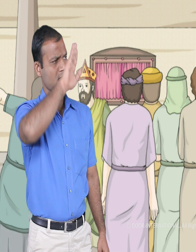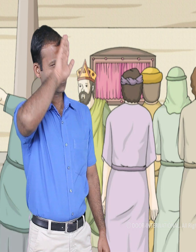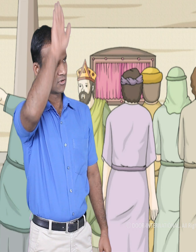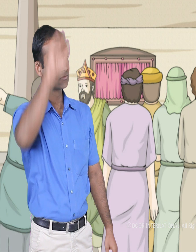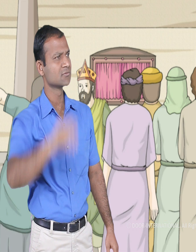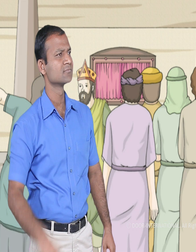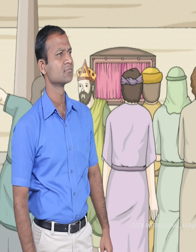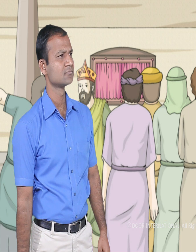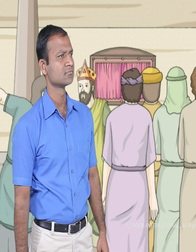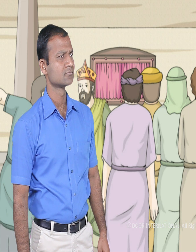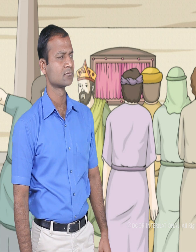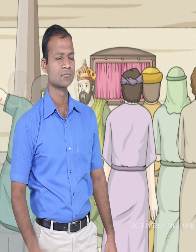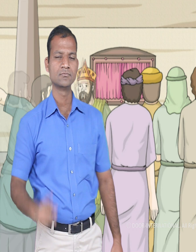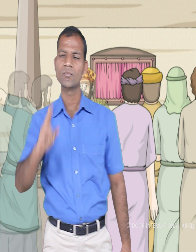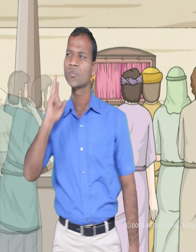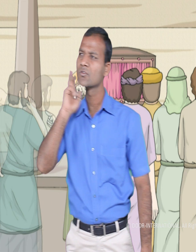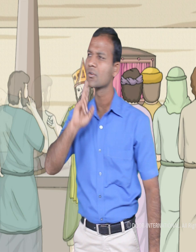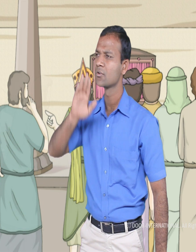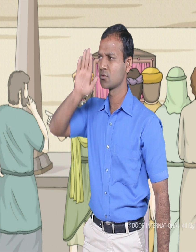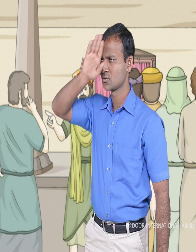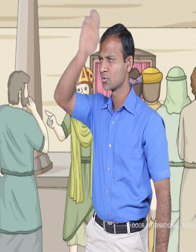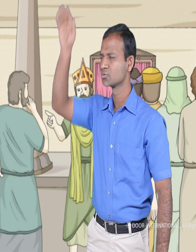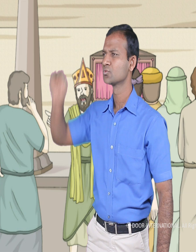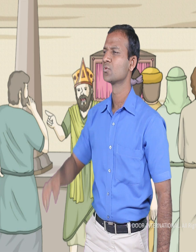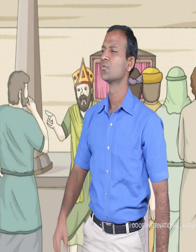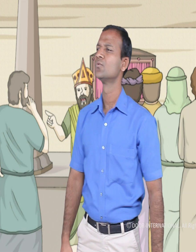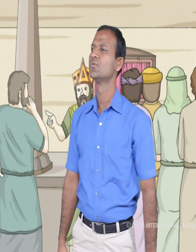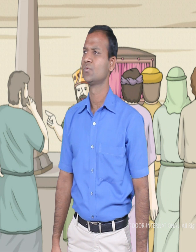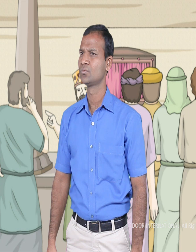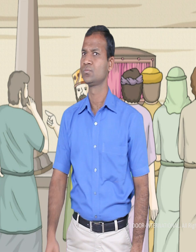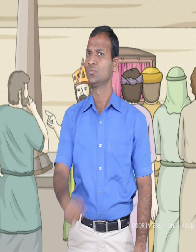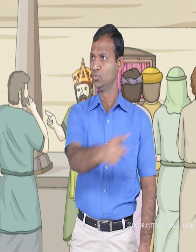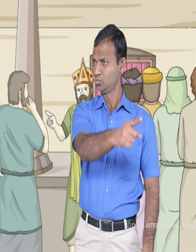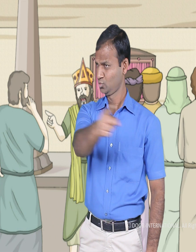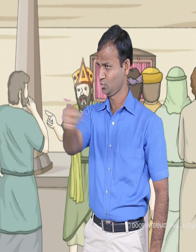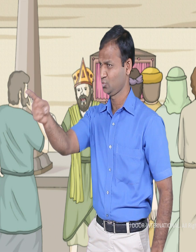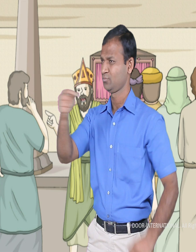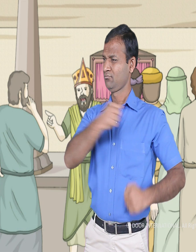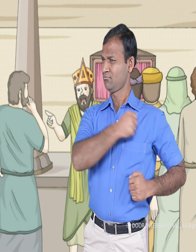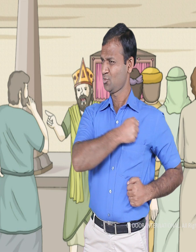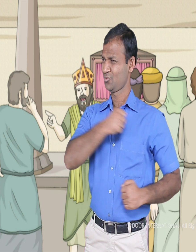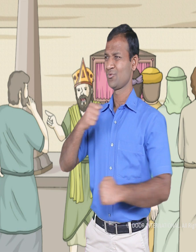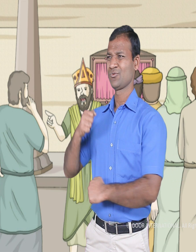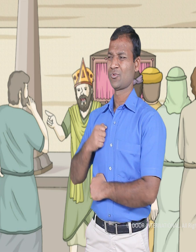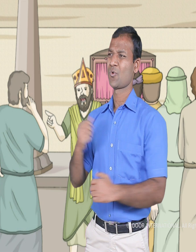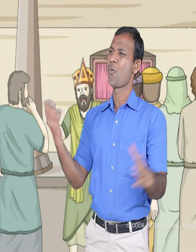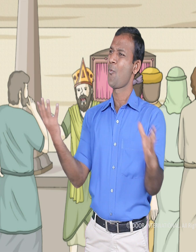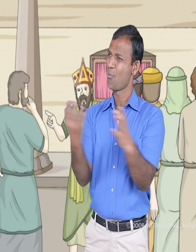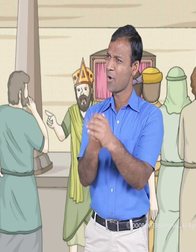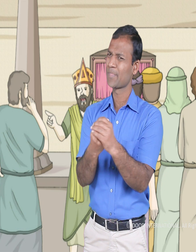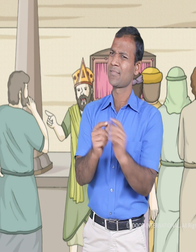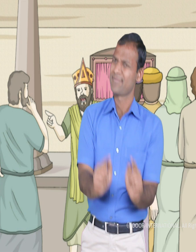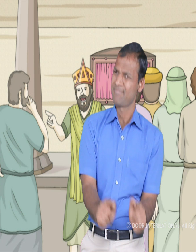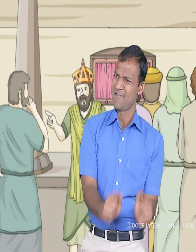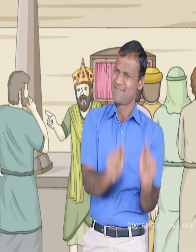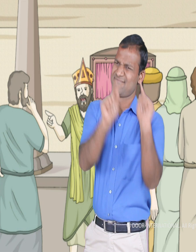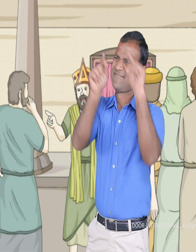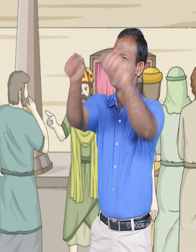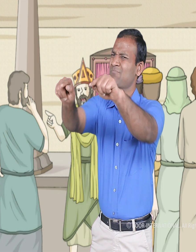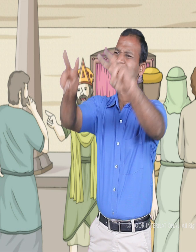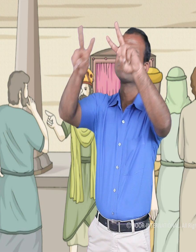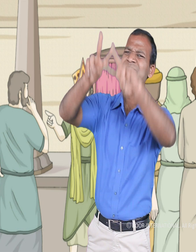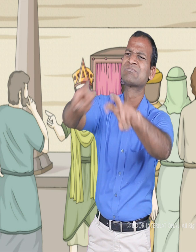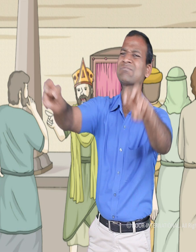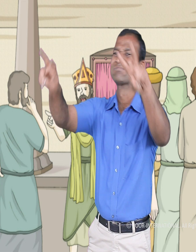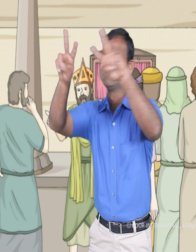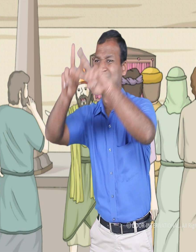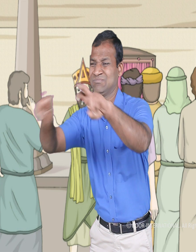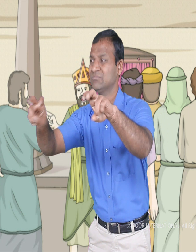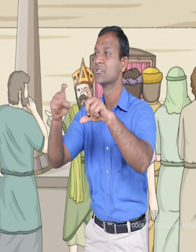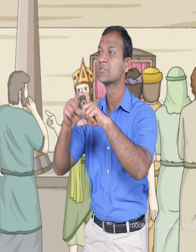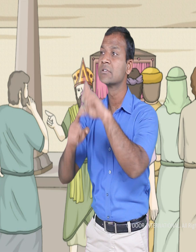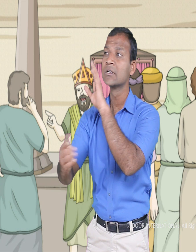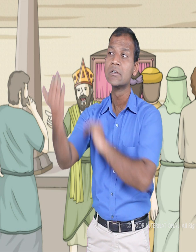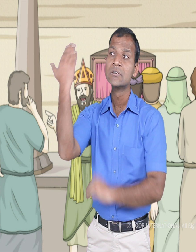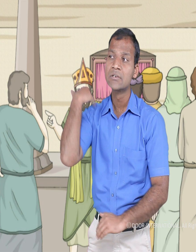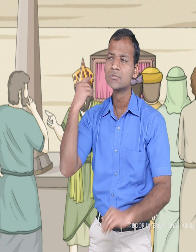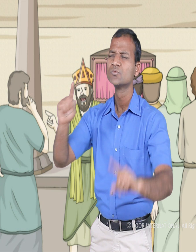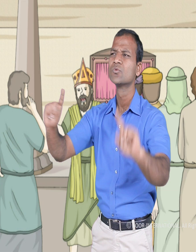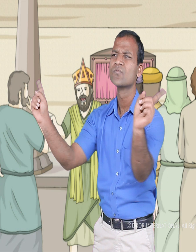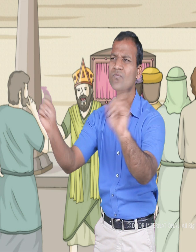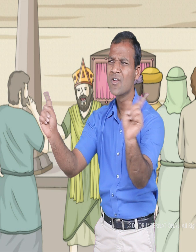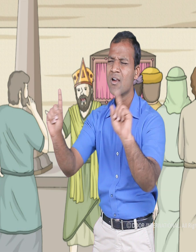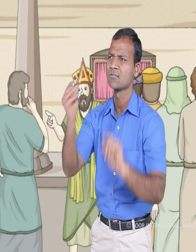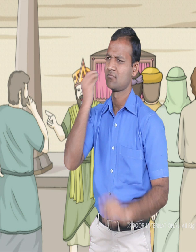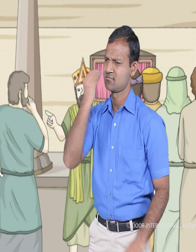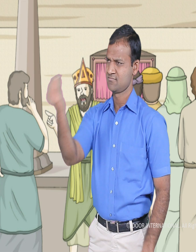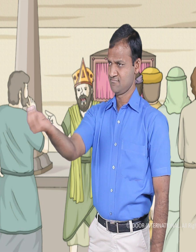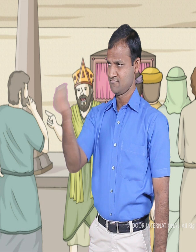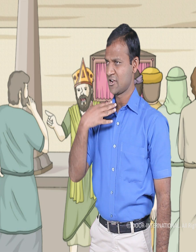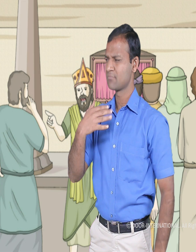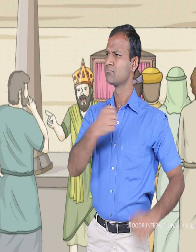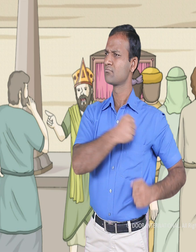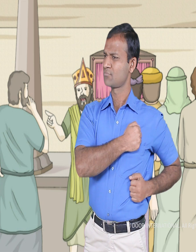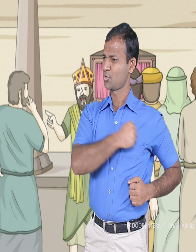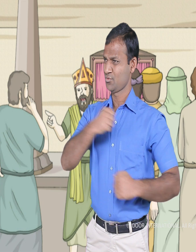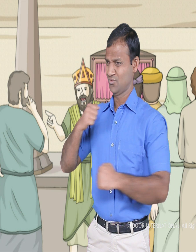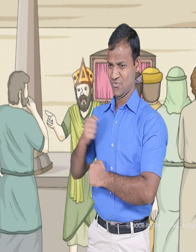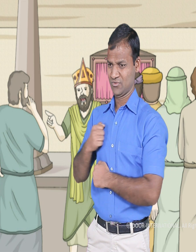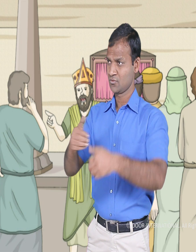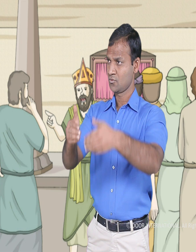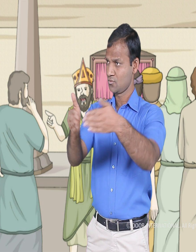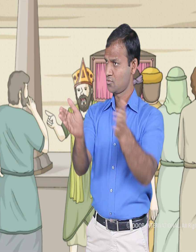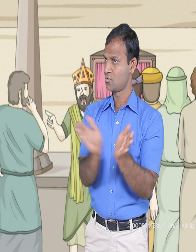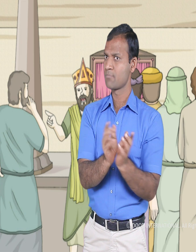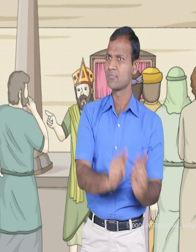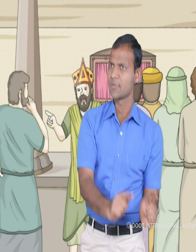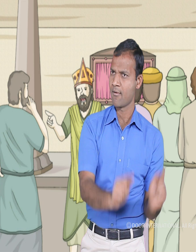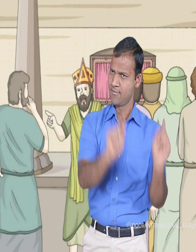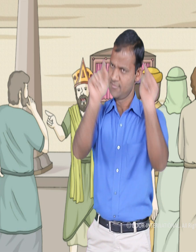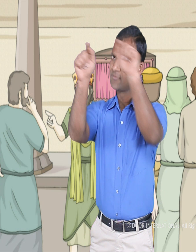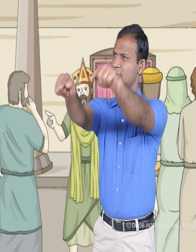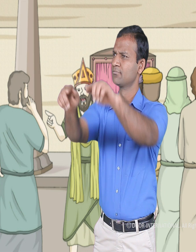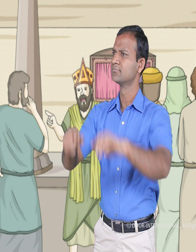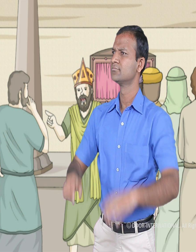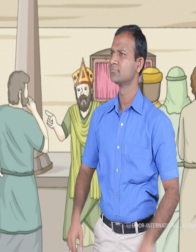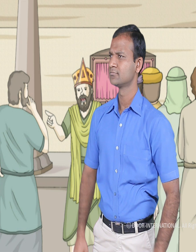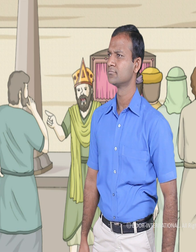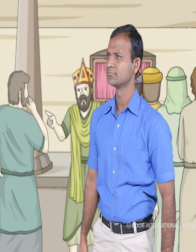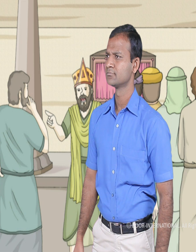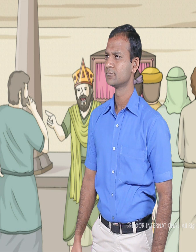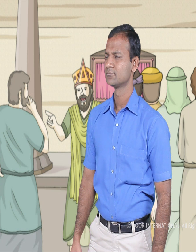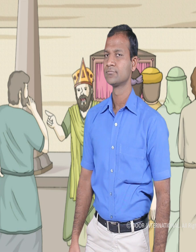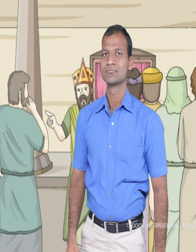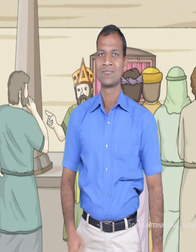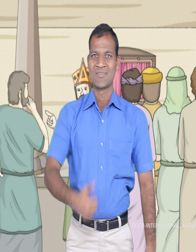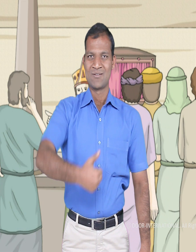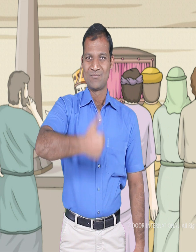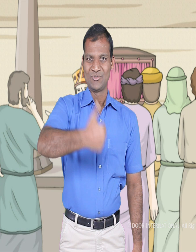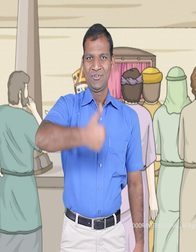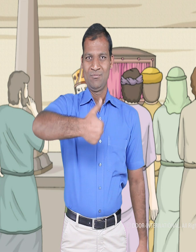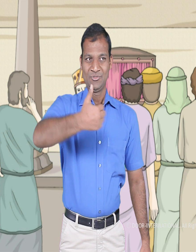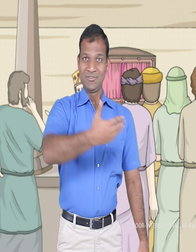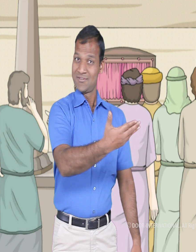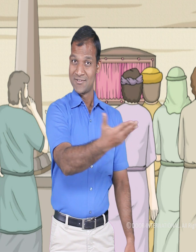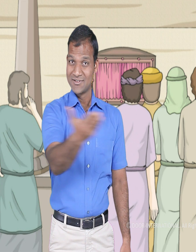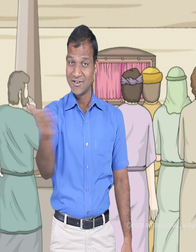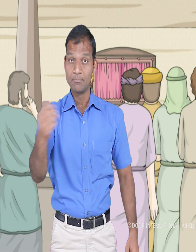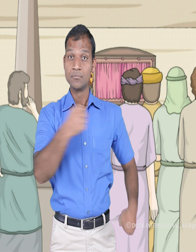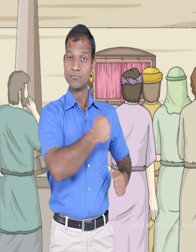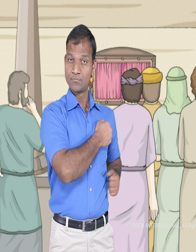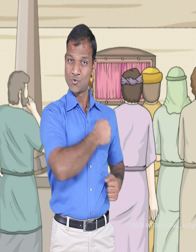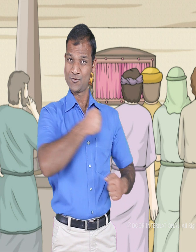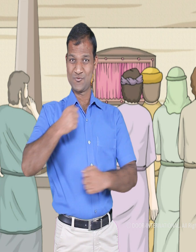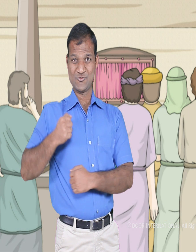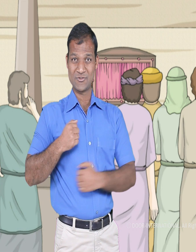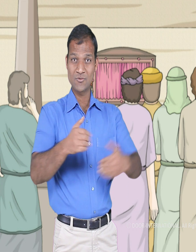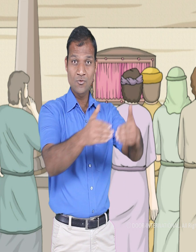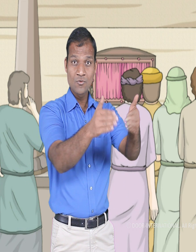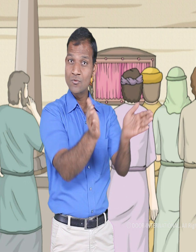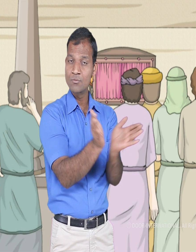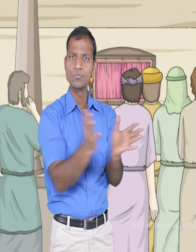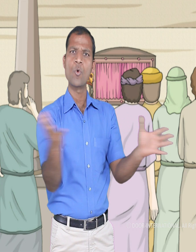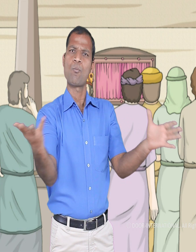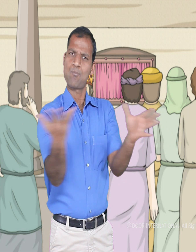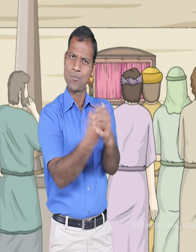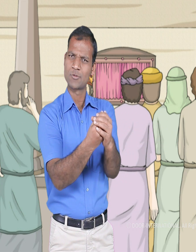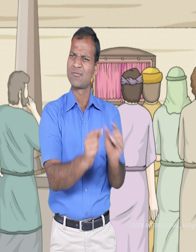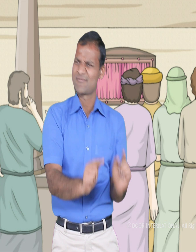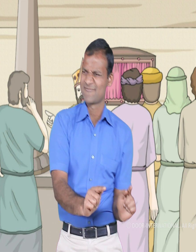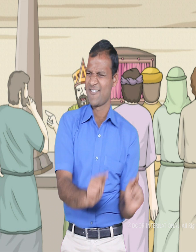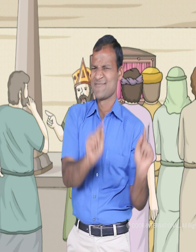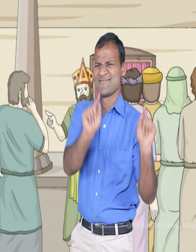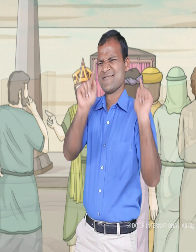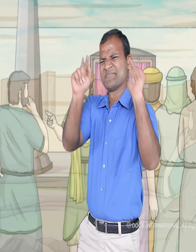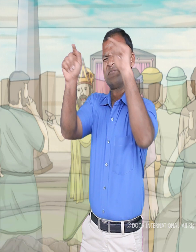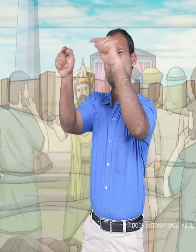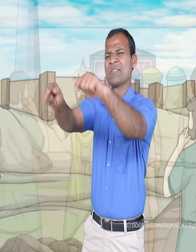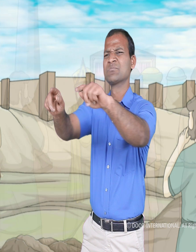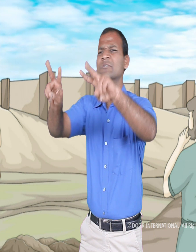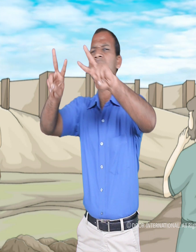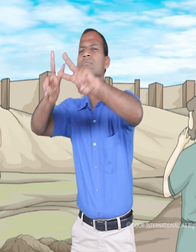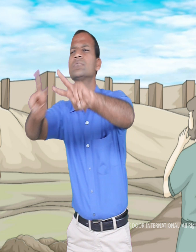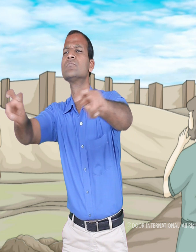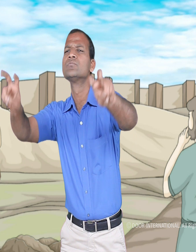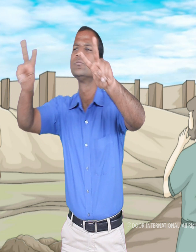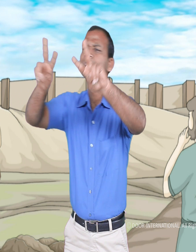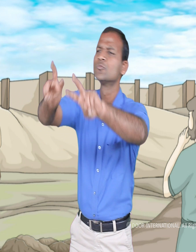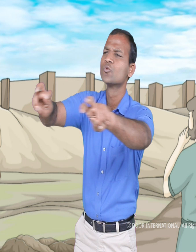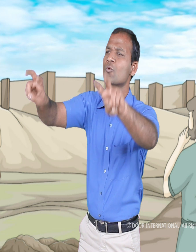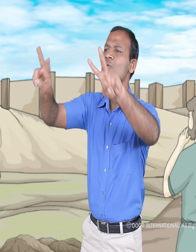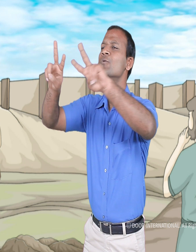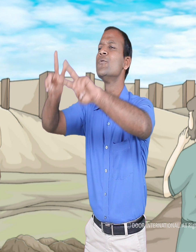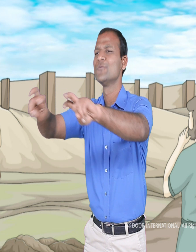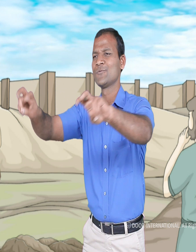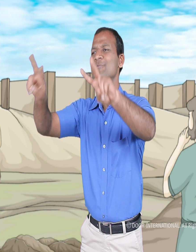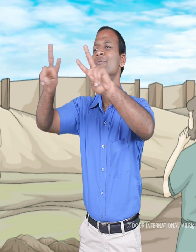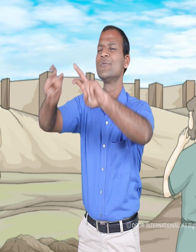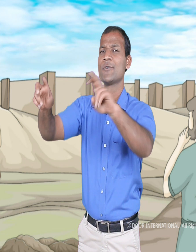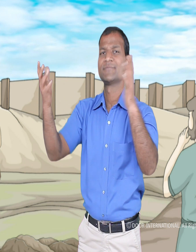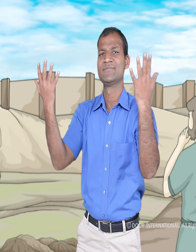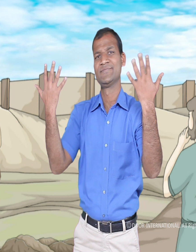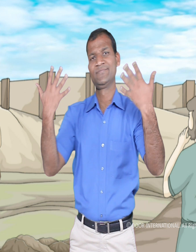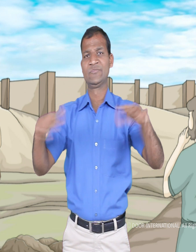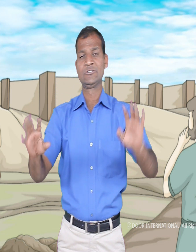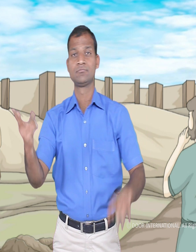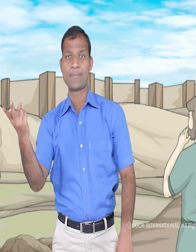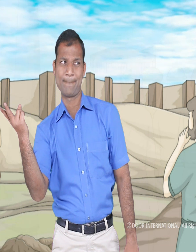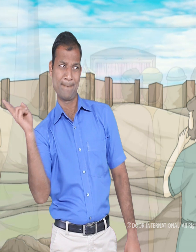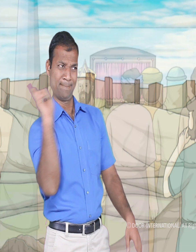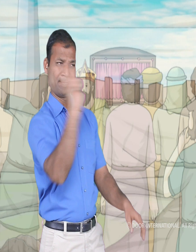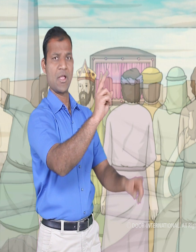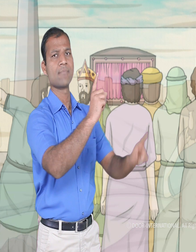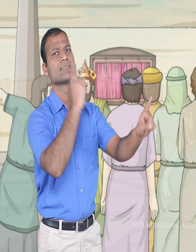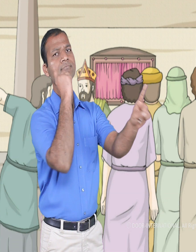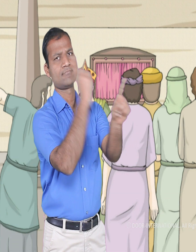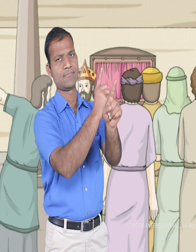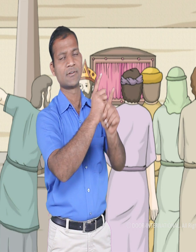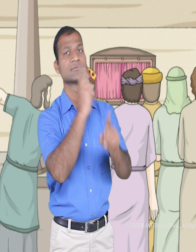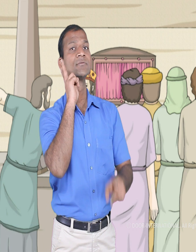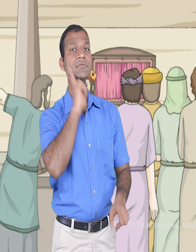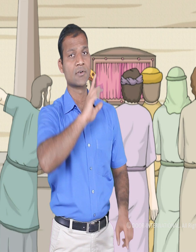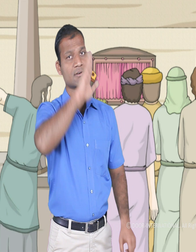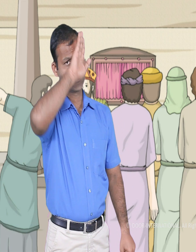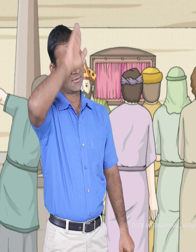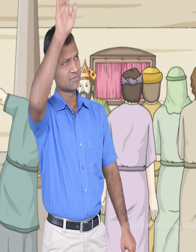So the king said, “Go and see where he is, that I may send men to capture him.”